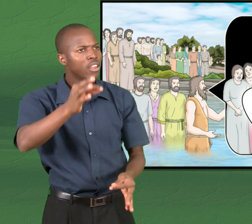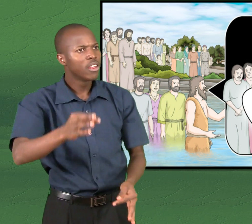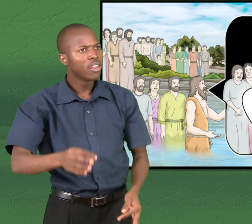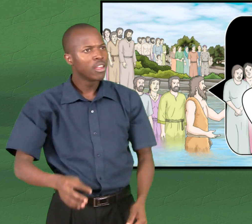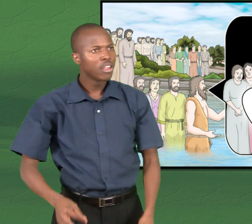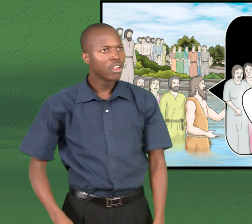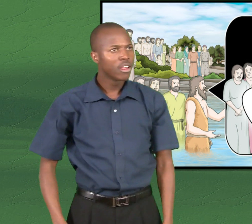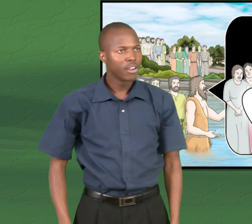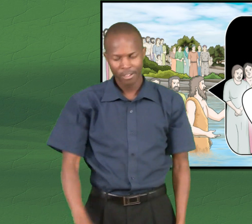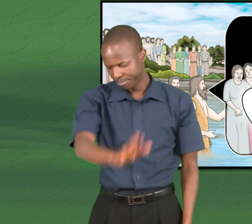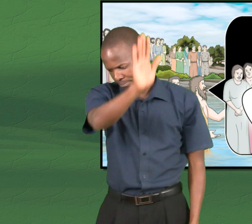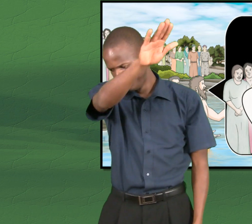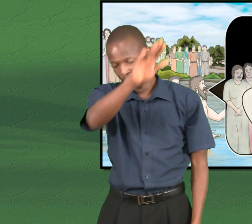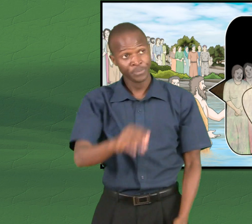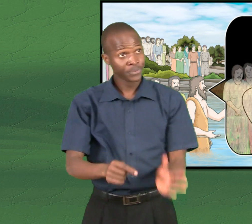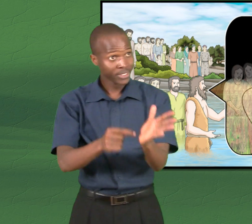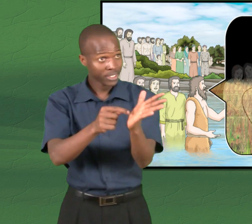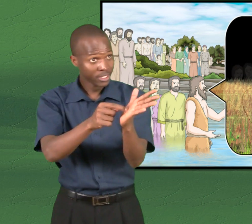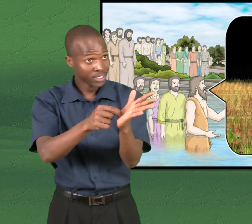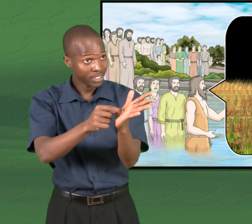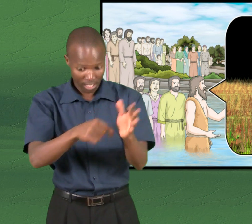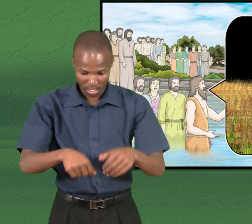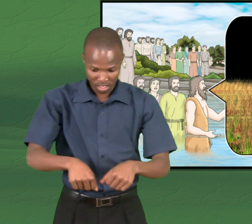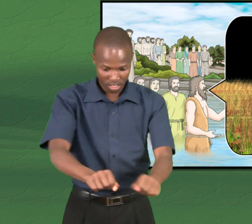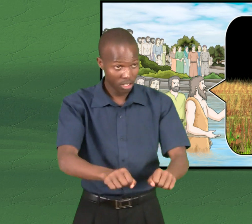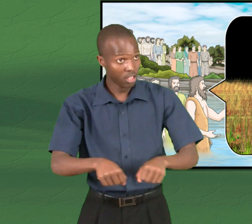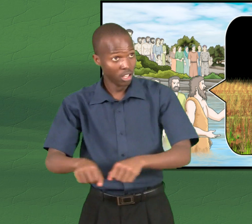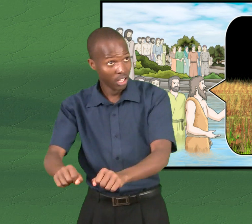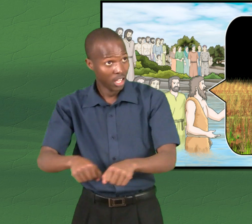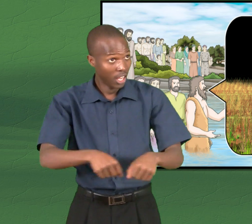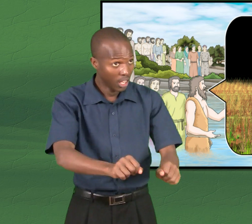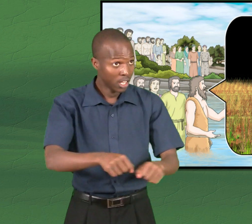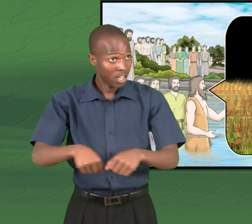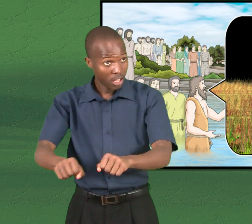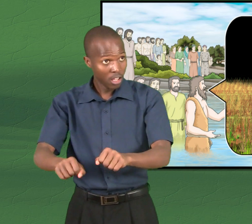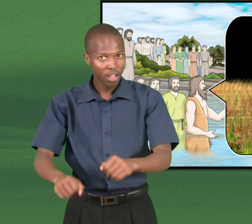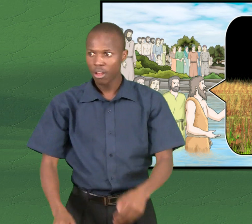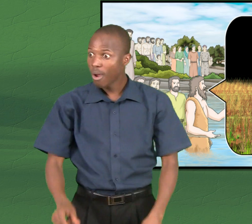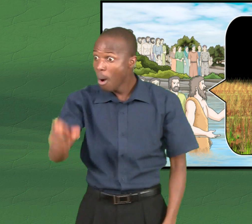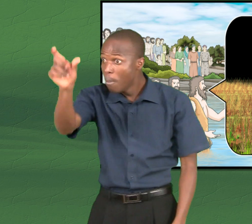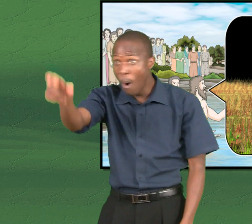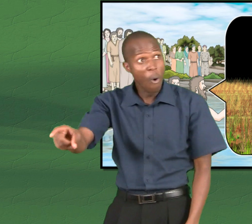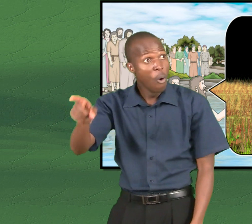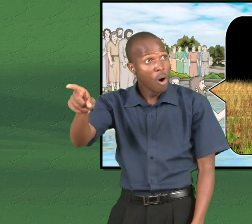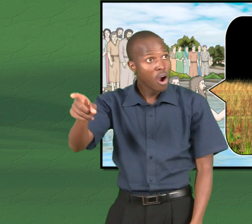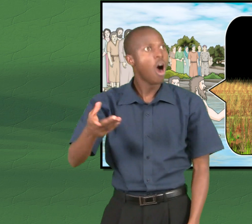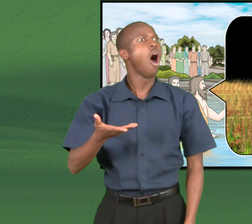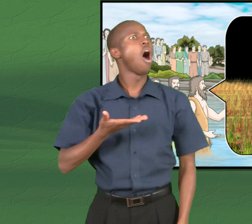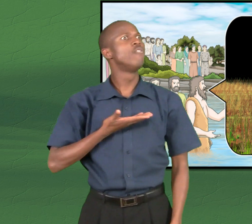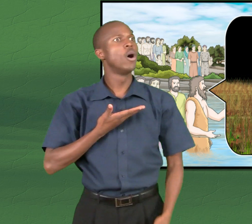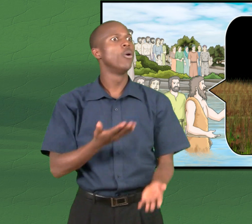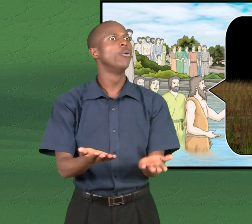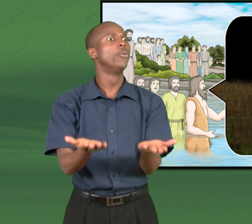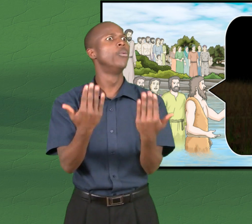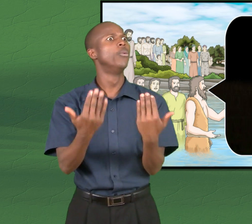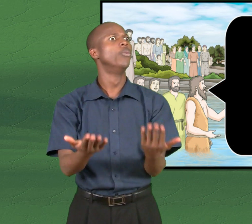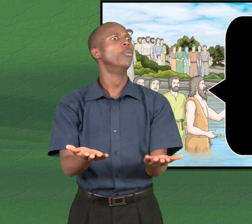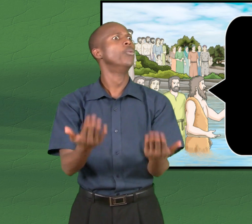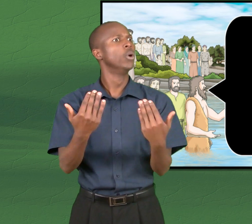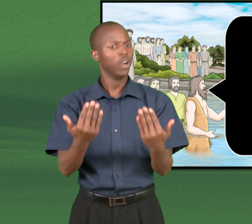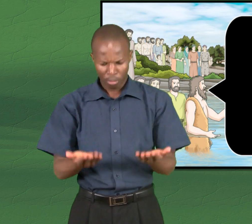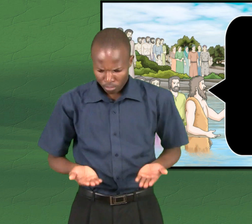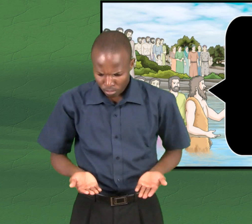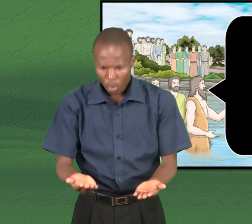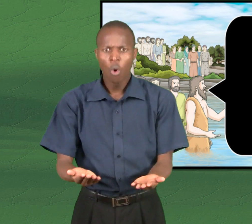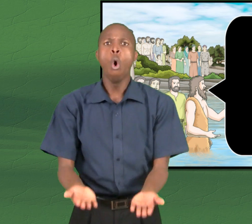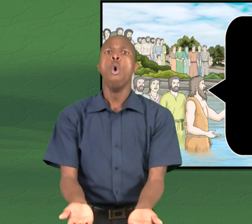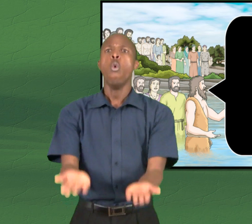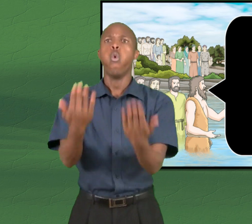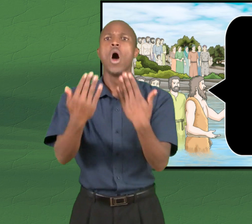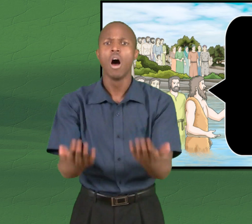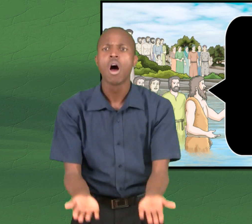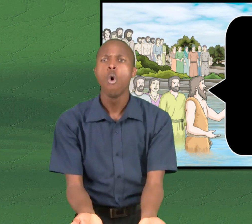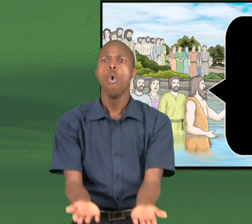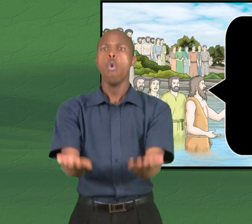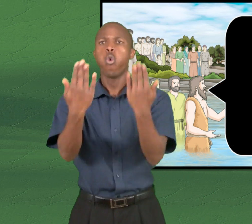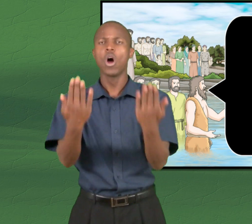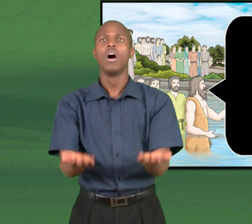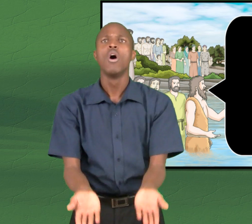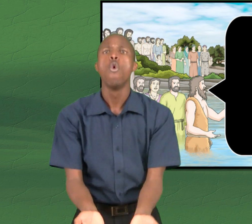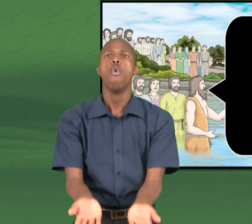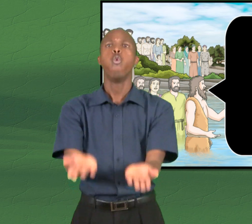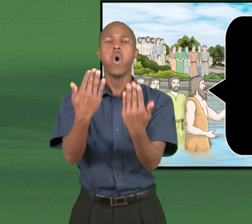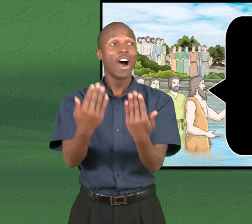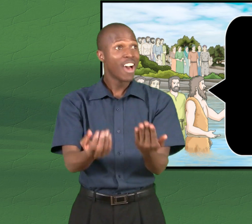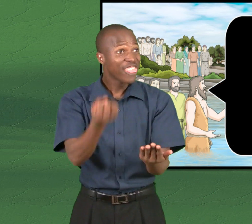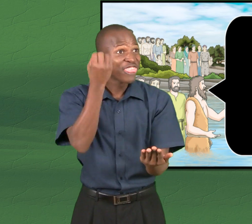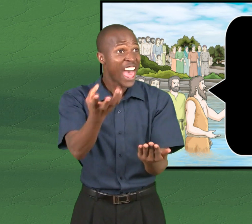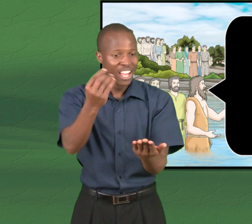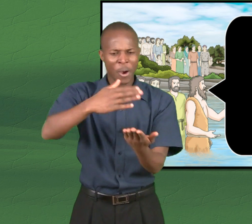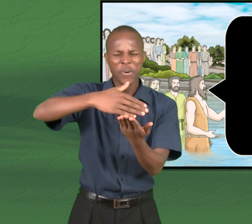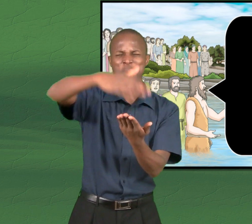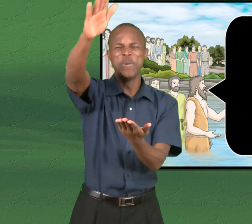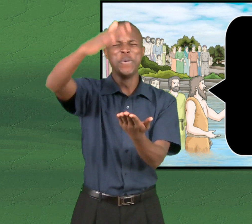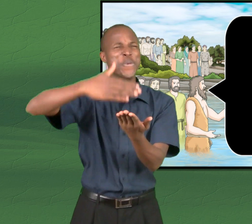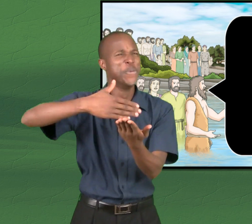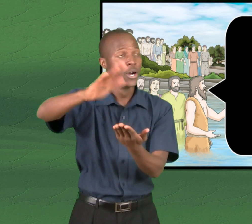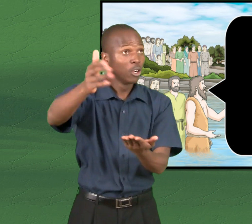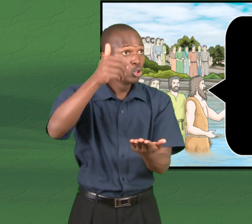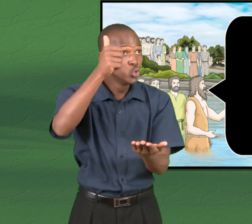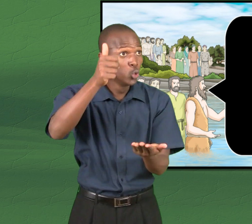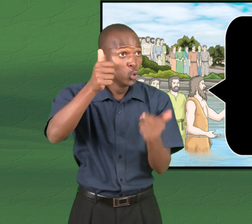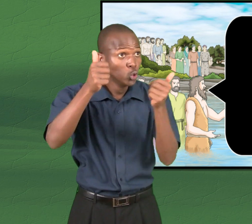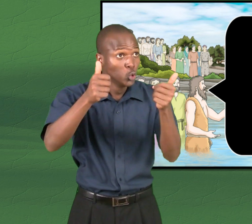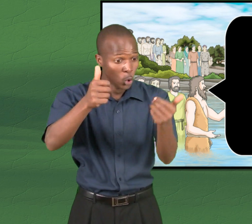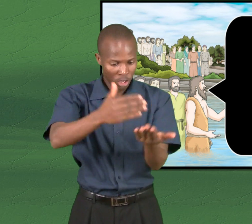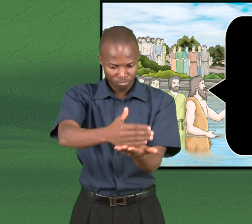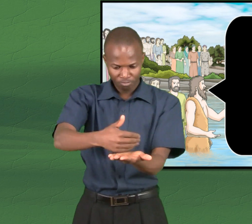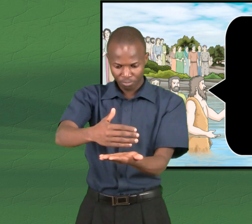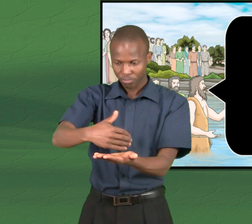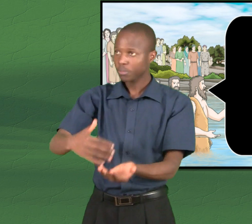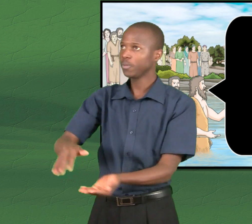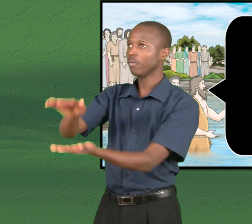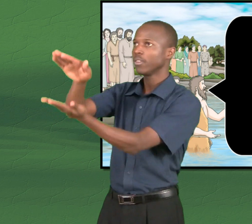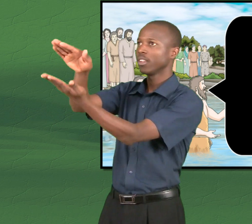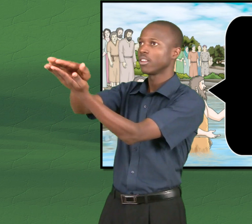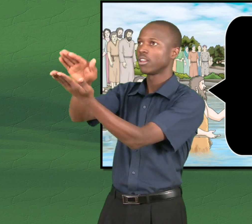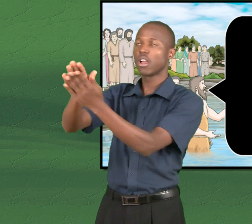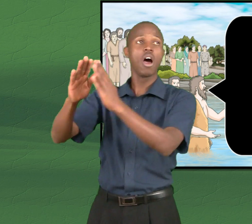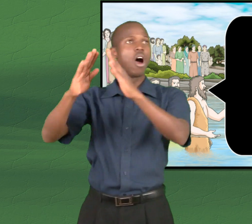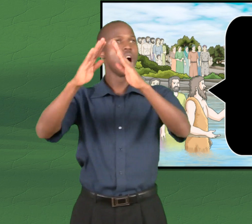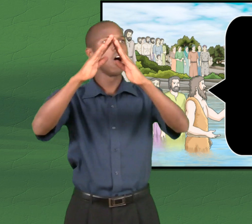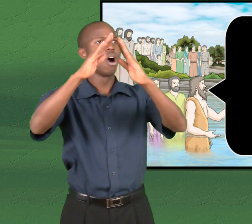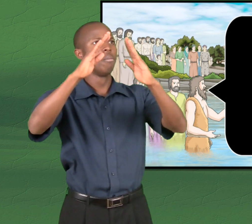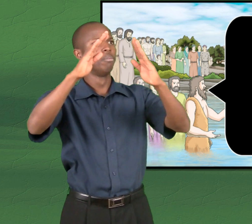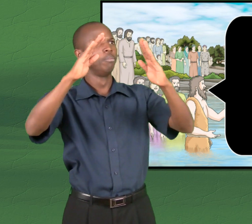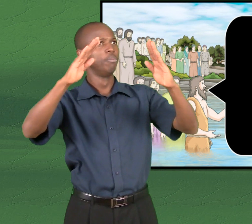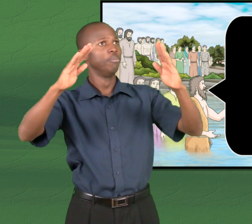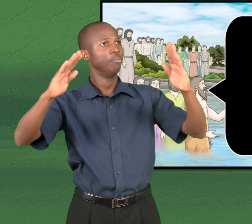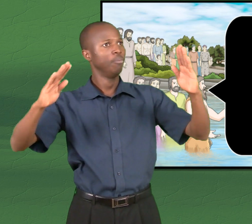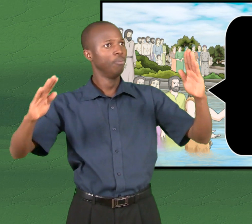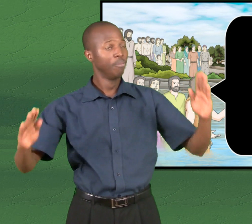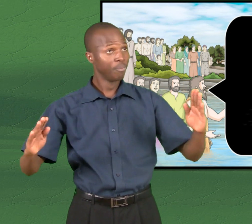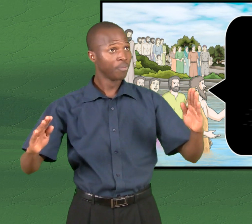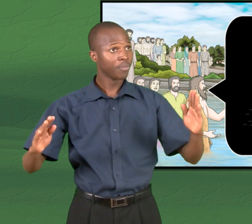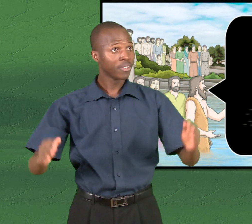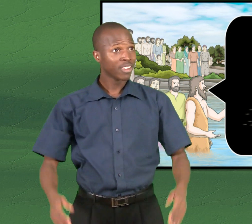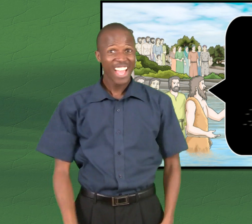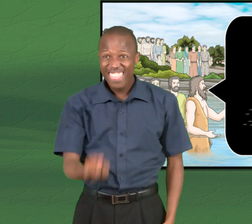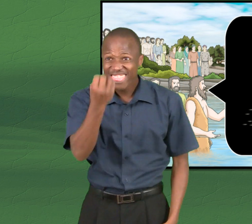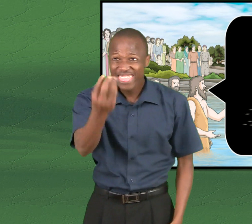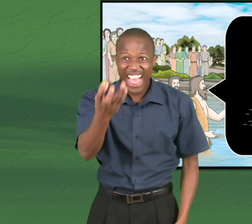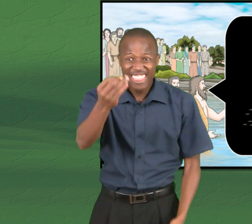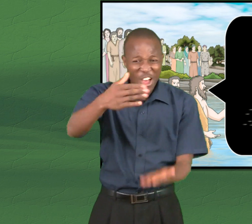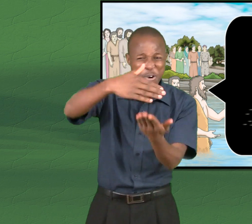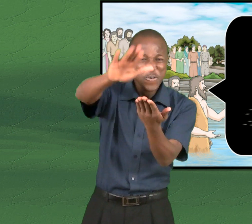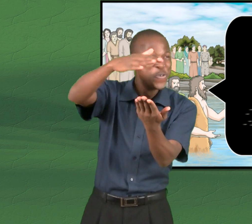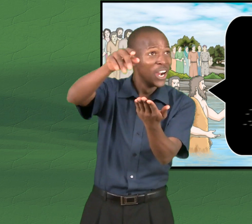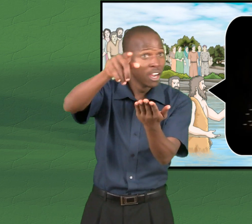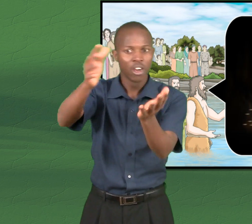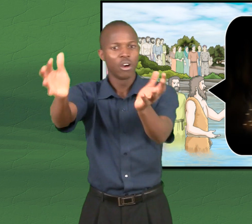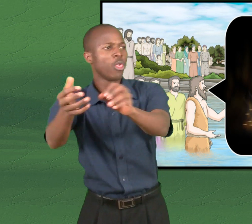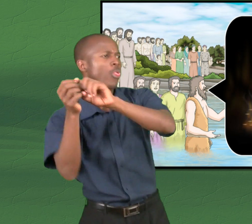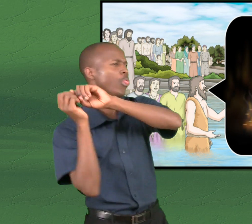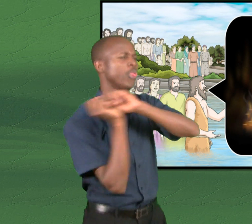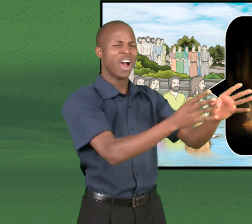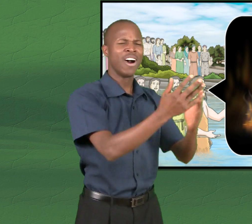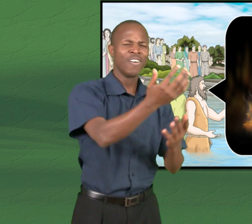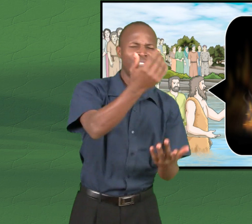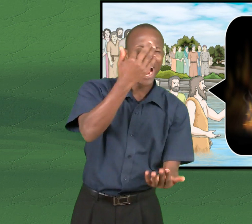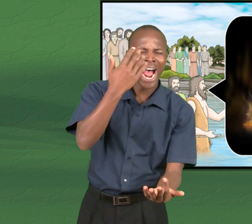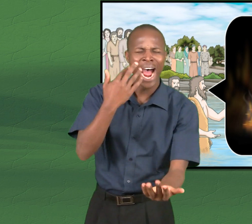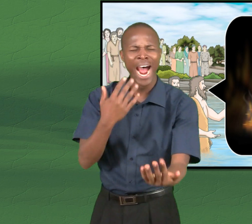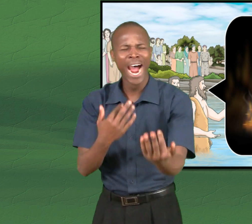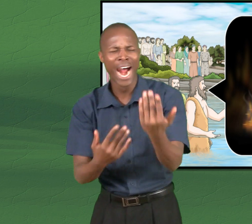His winnowing fork is in His hand to clear His threshing floor and to gather His wheat into the barn;